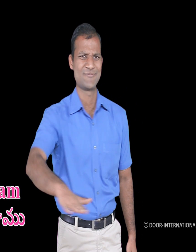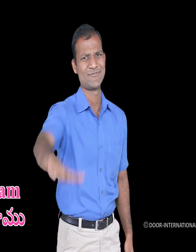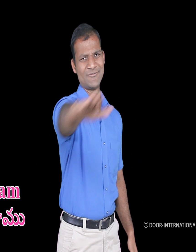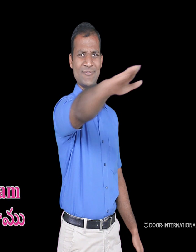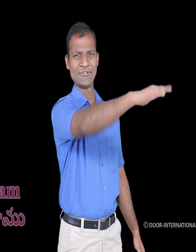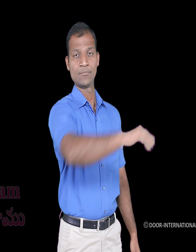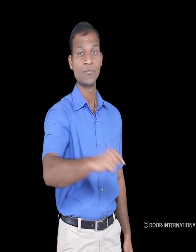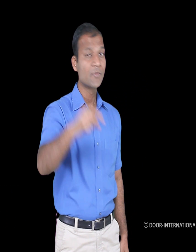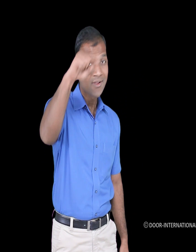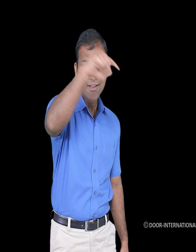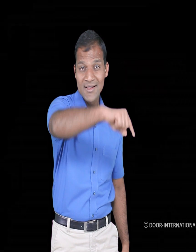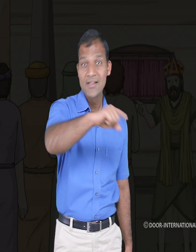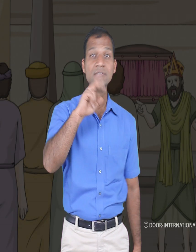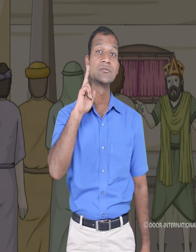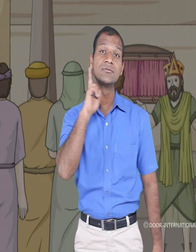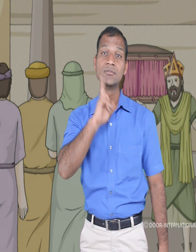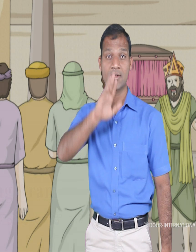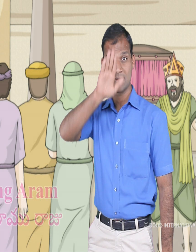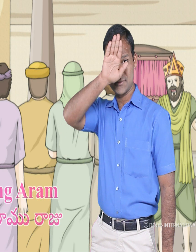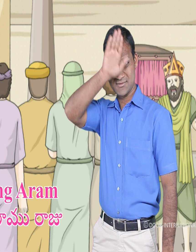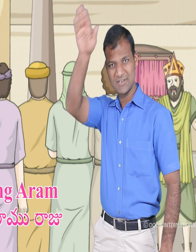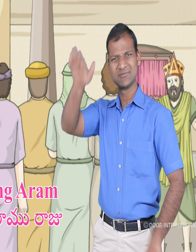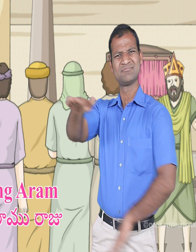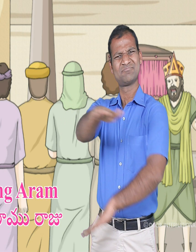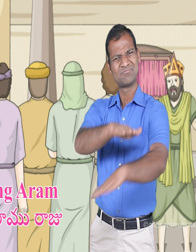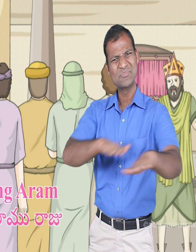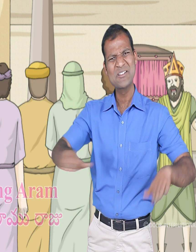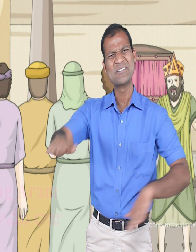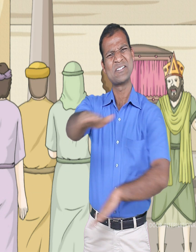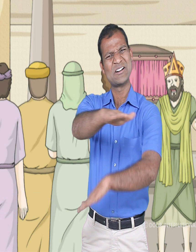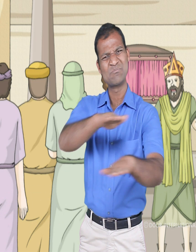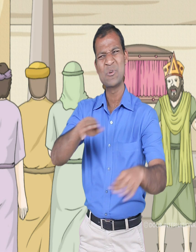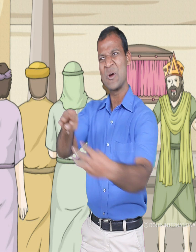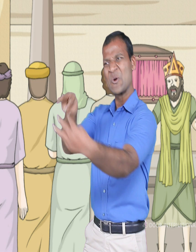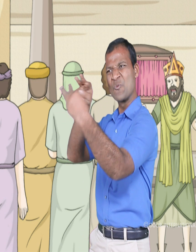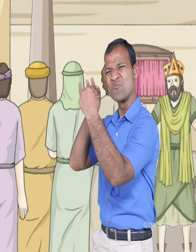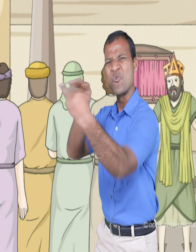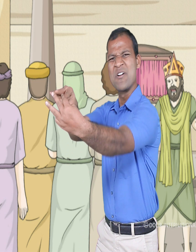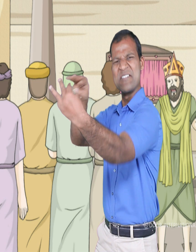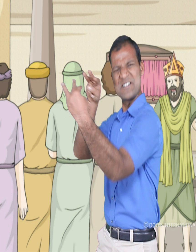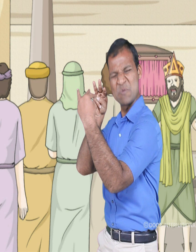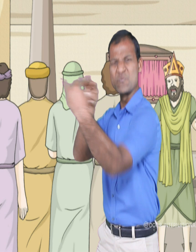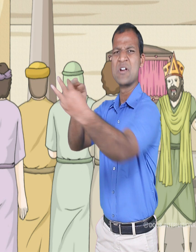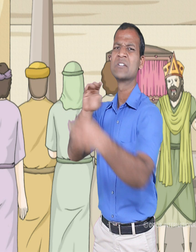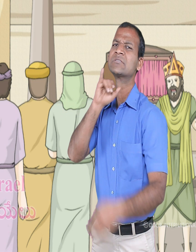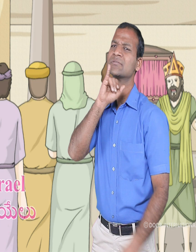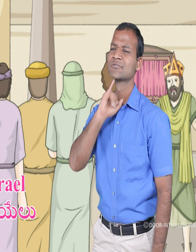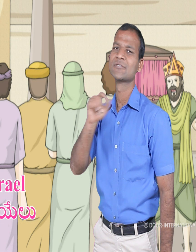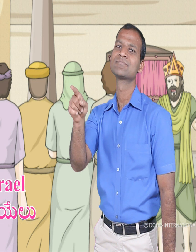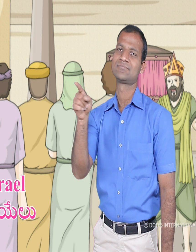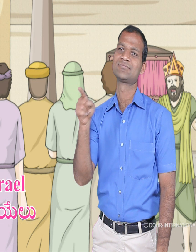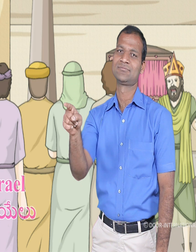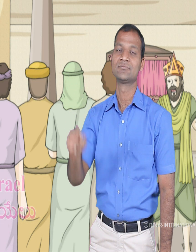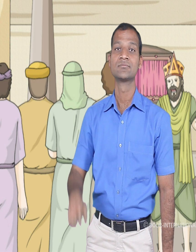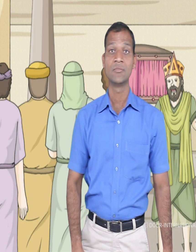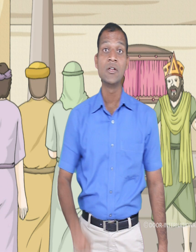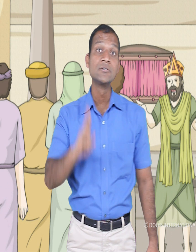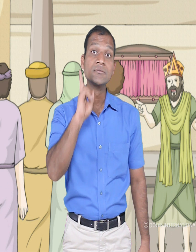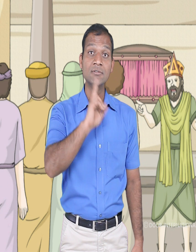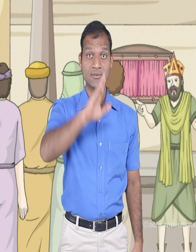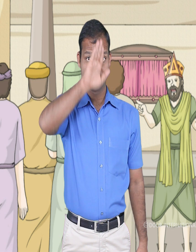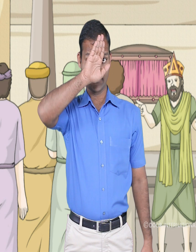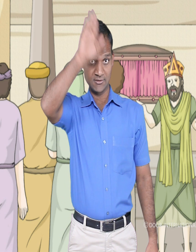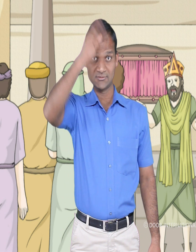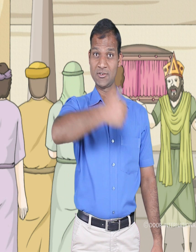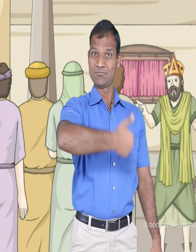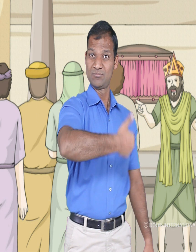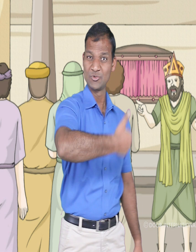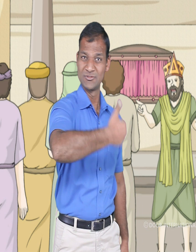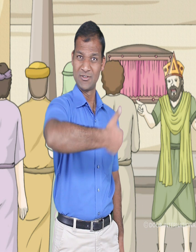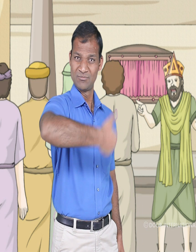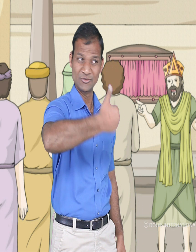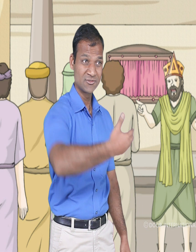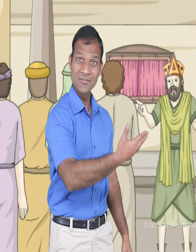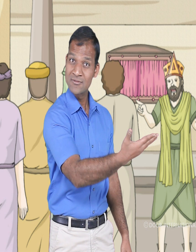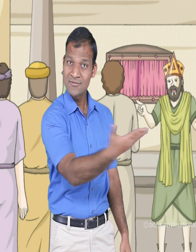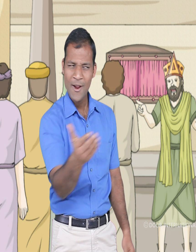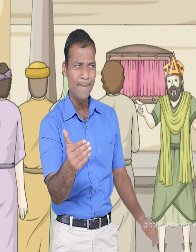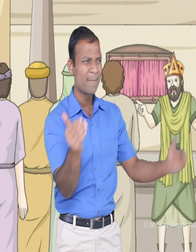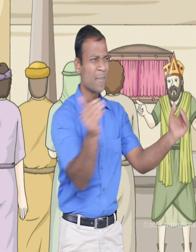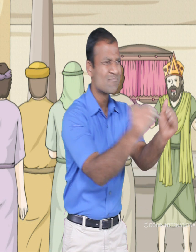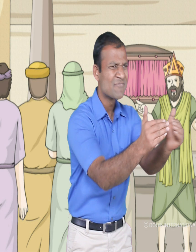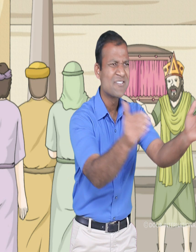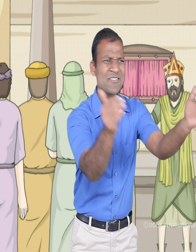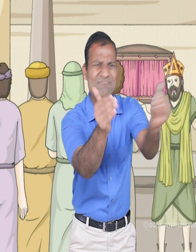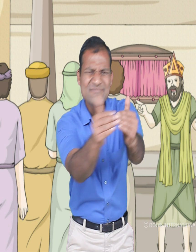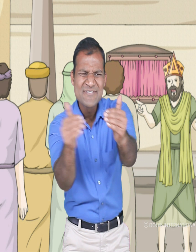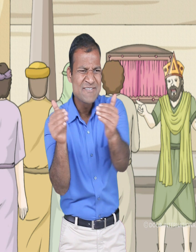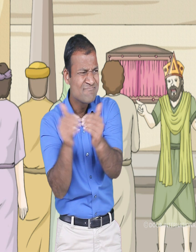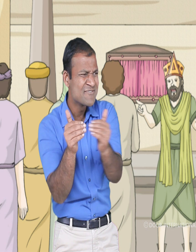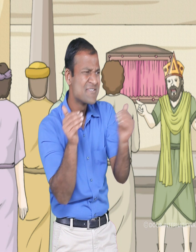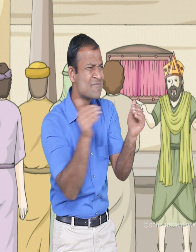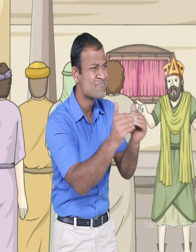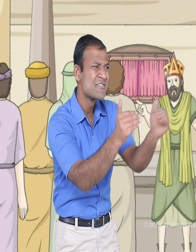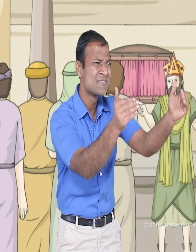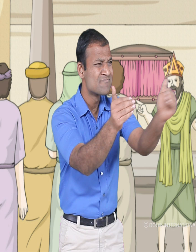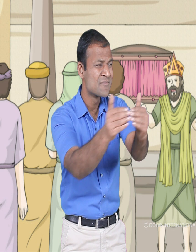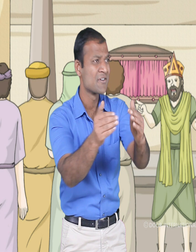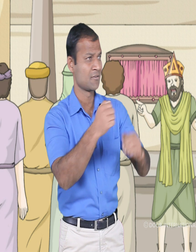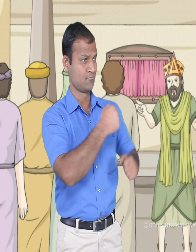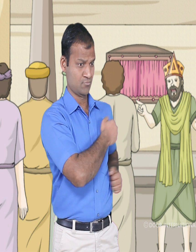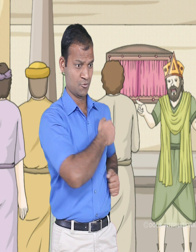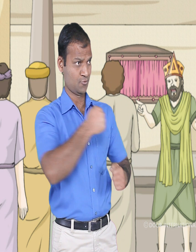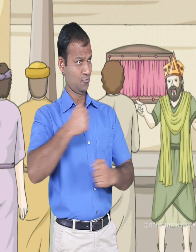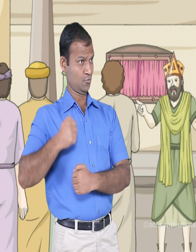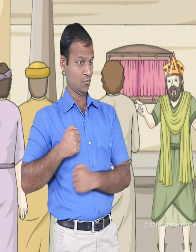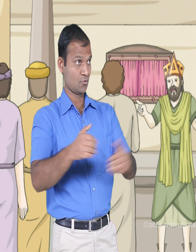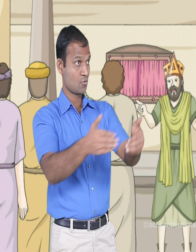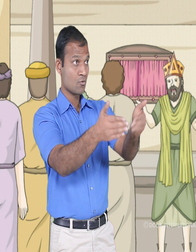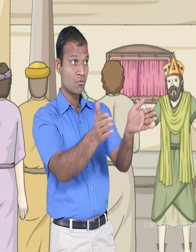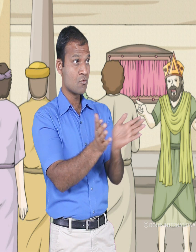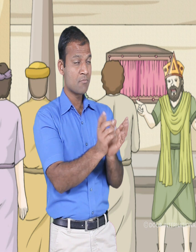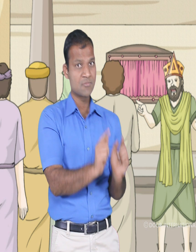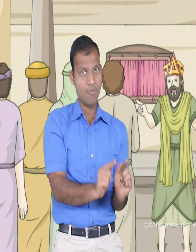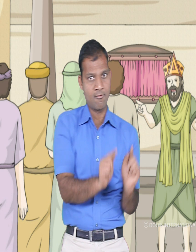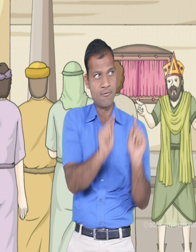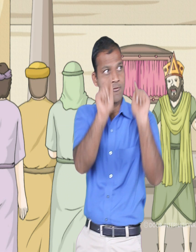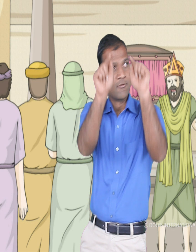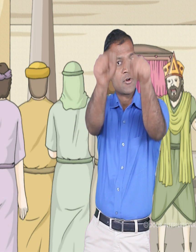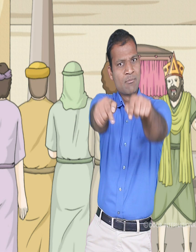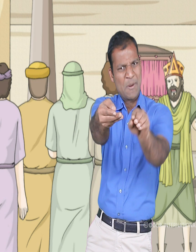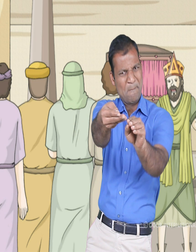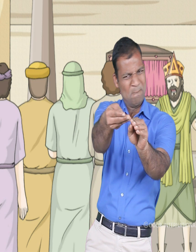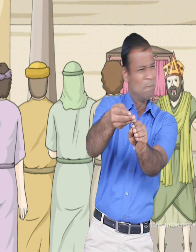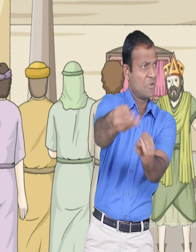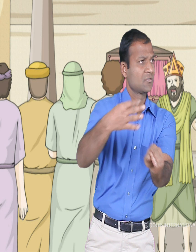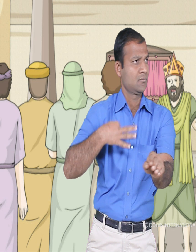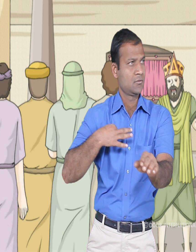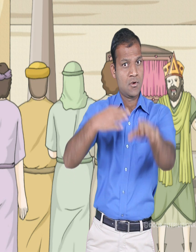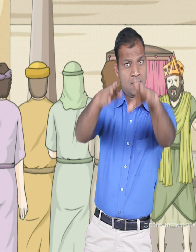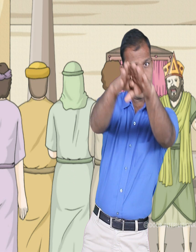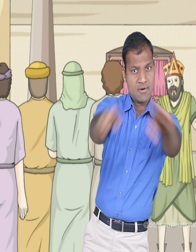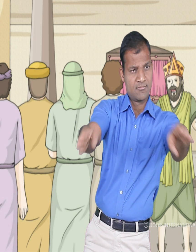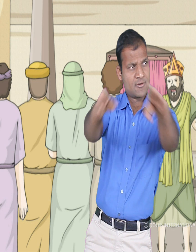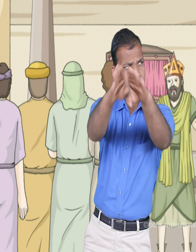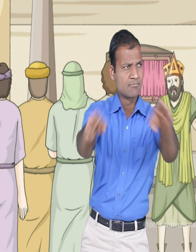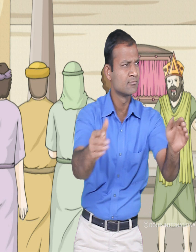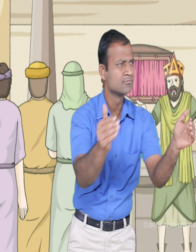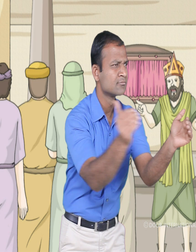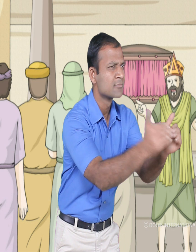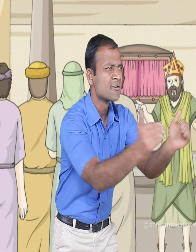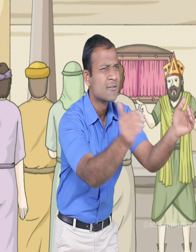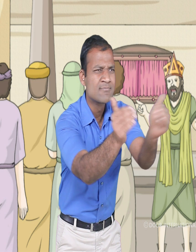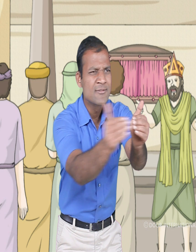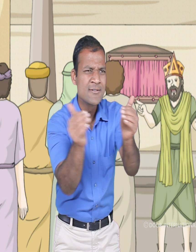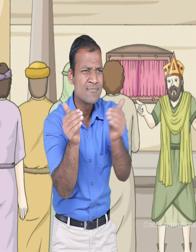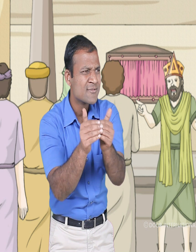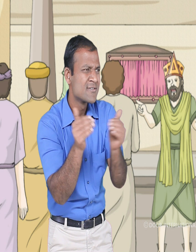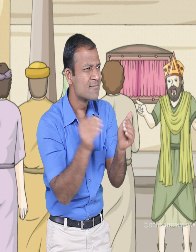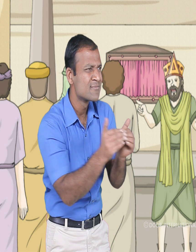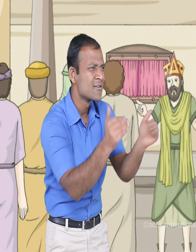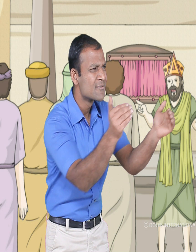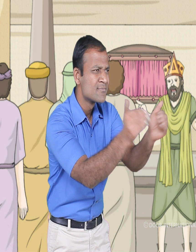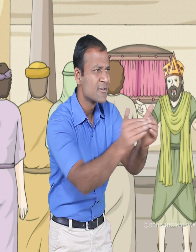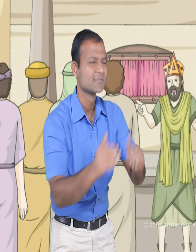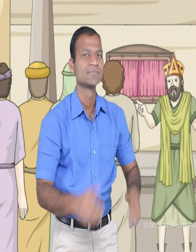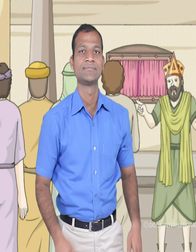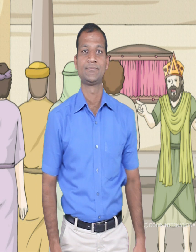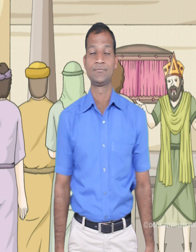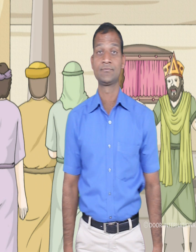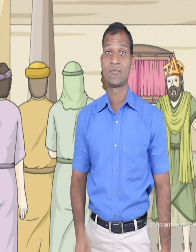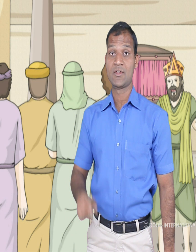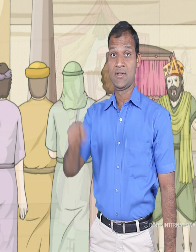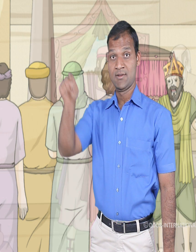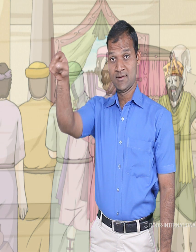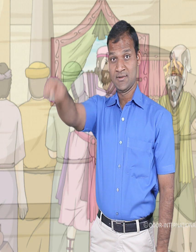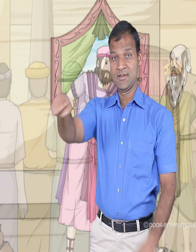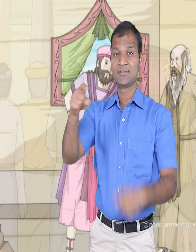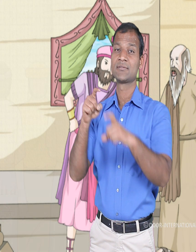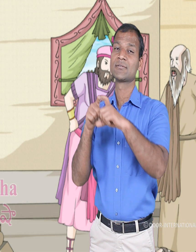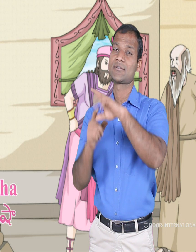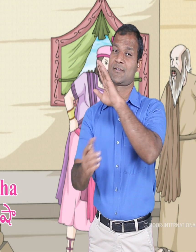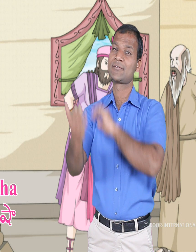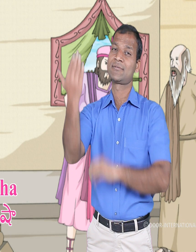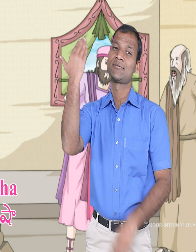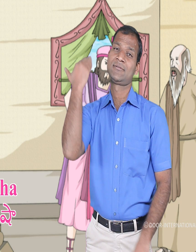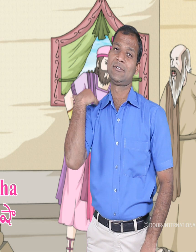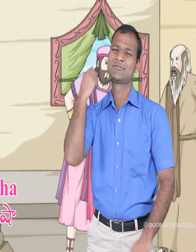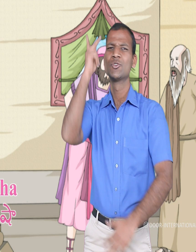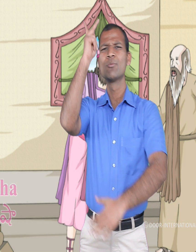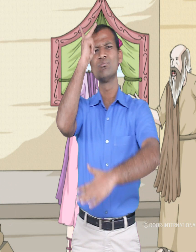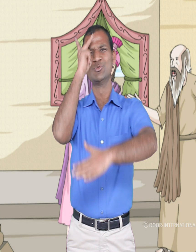After consulting with his servants, he said, “My camp will be in such and such a place.”